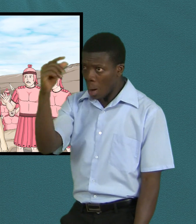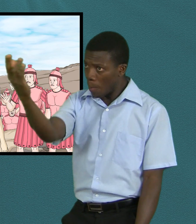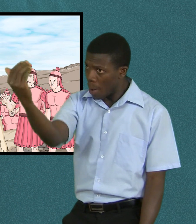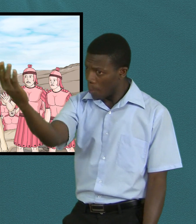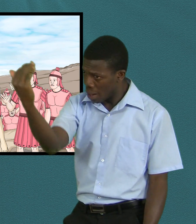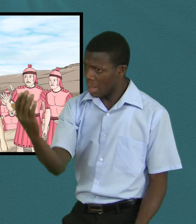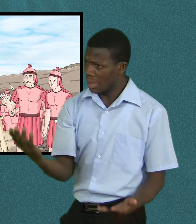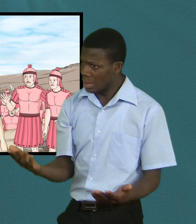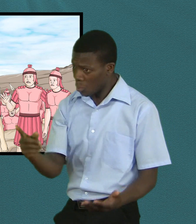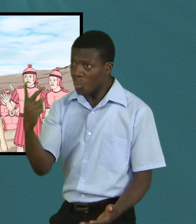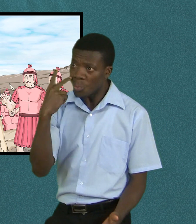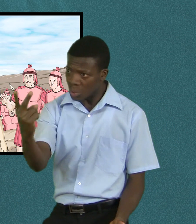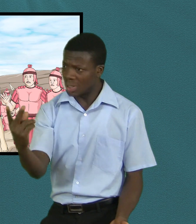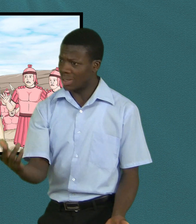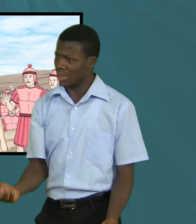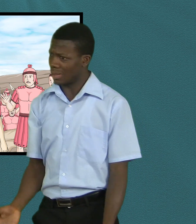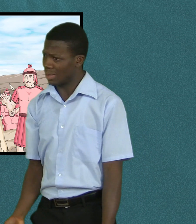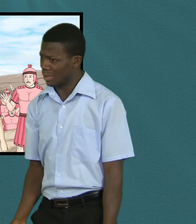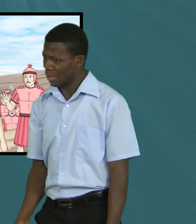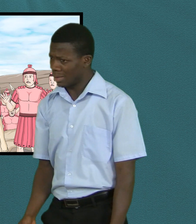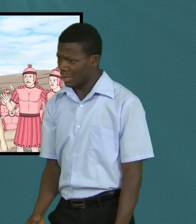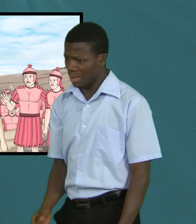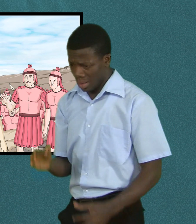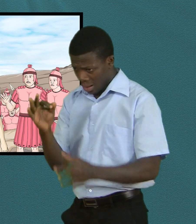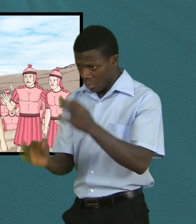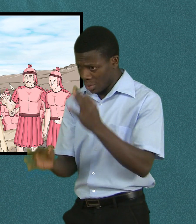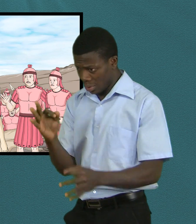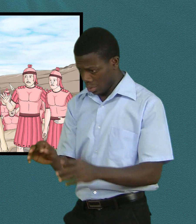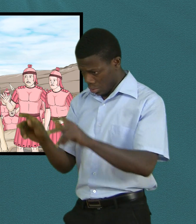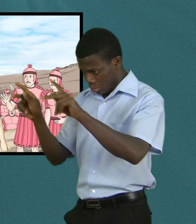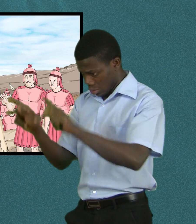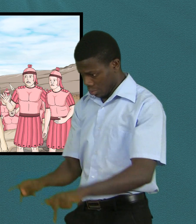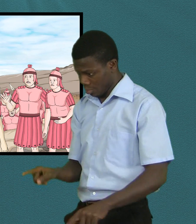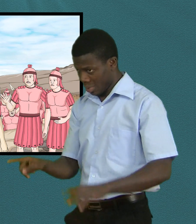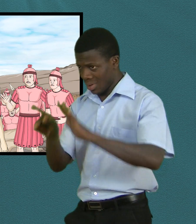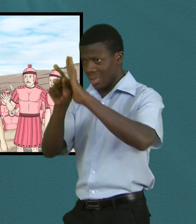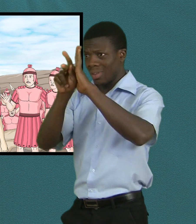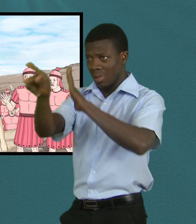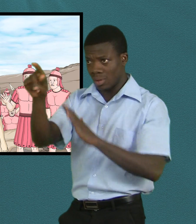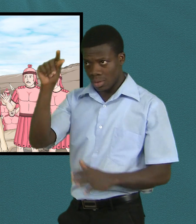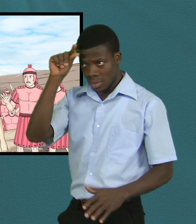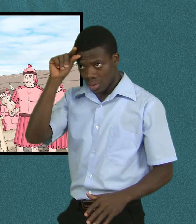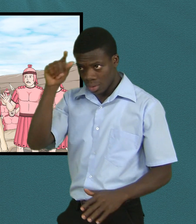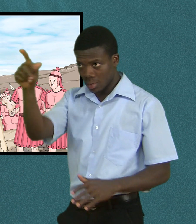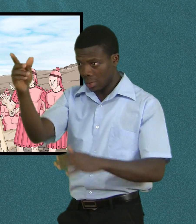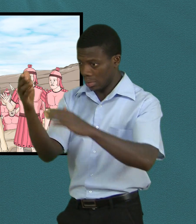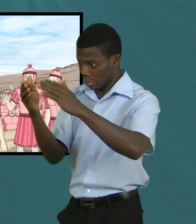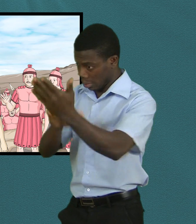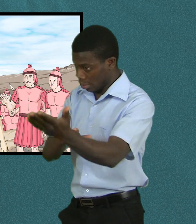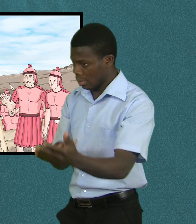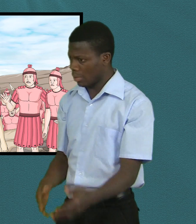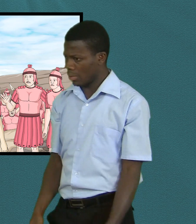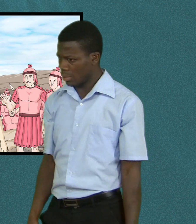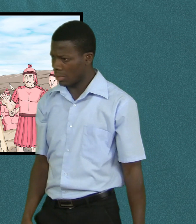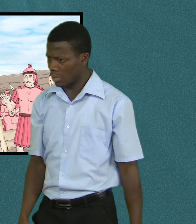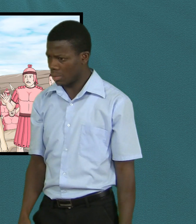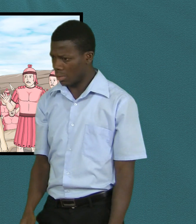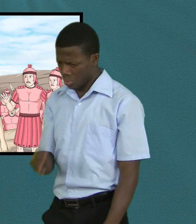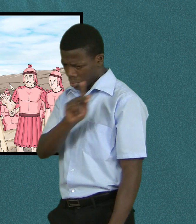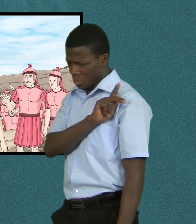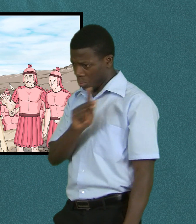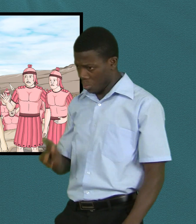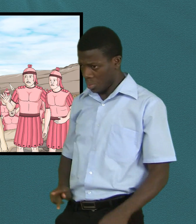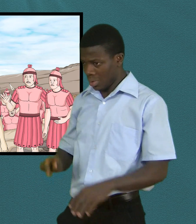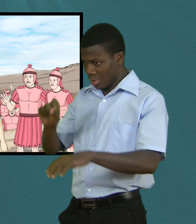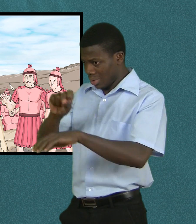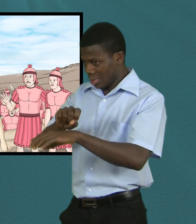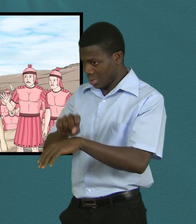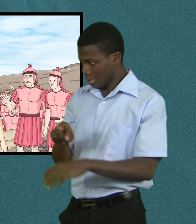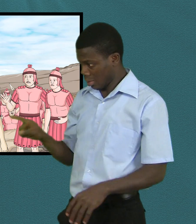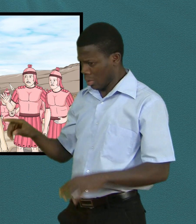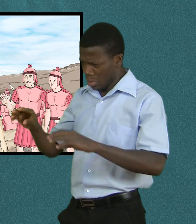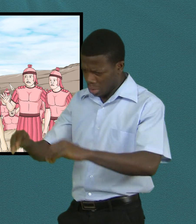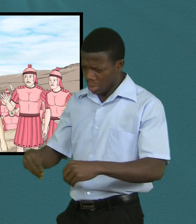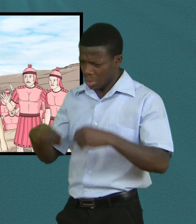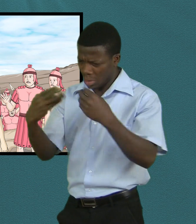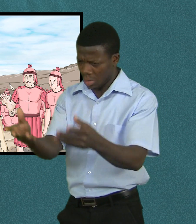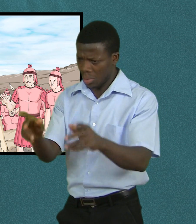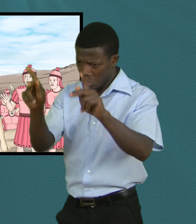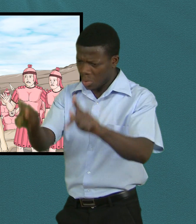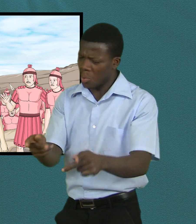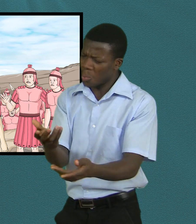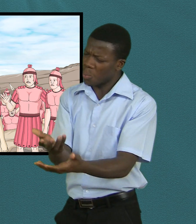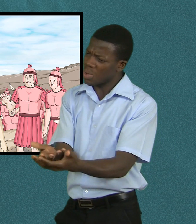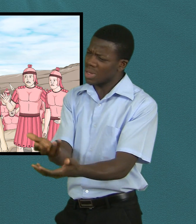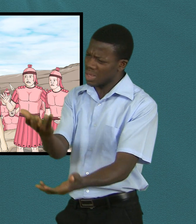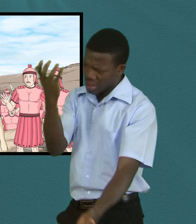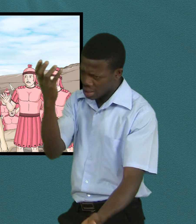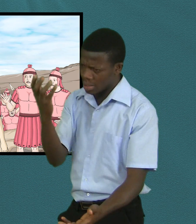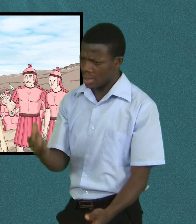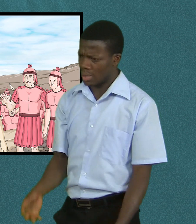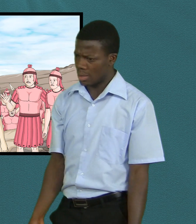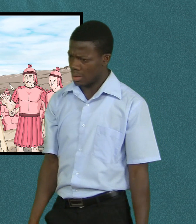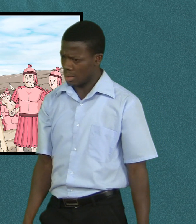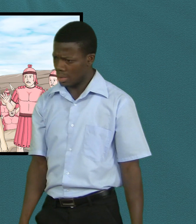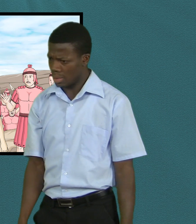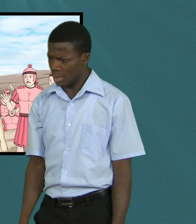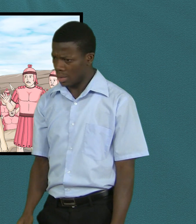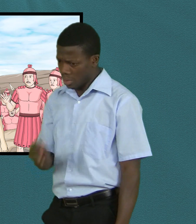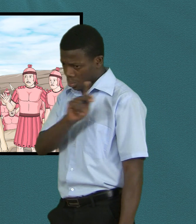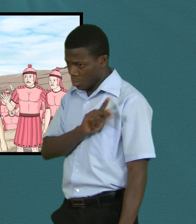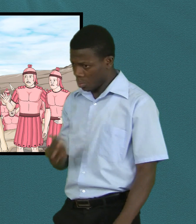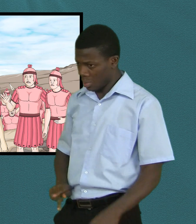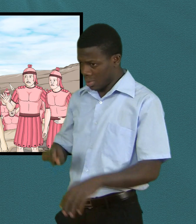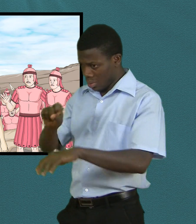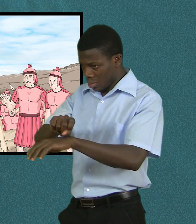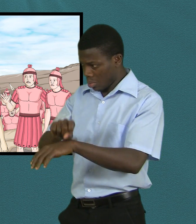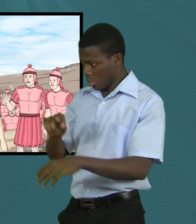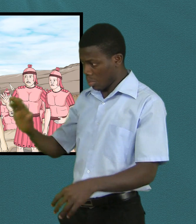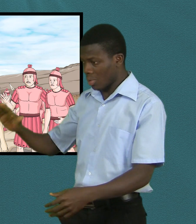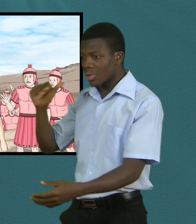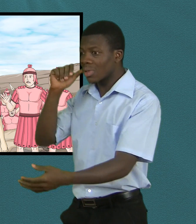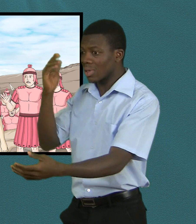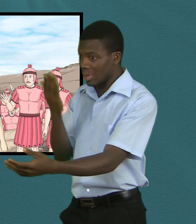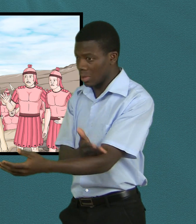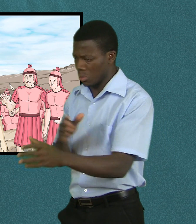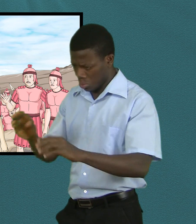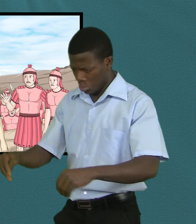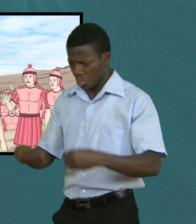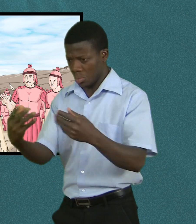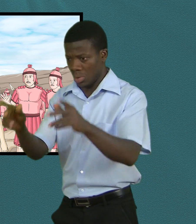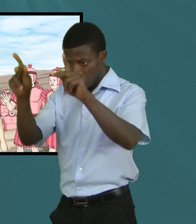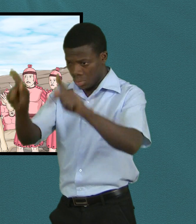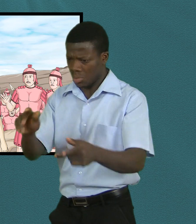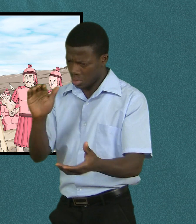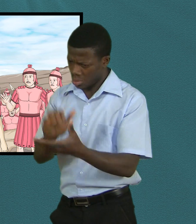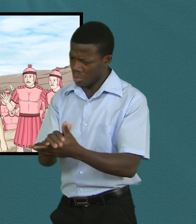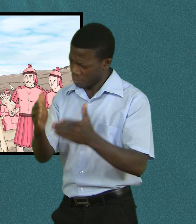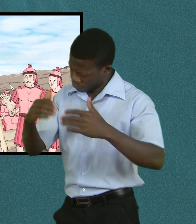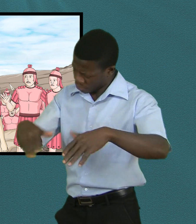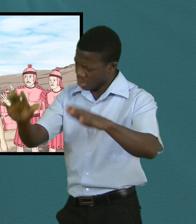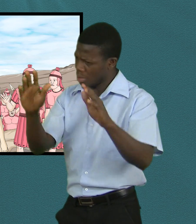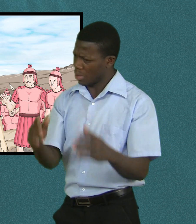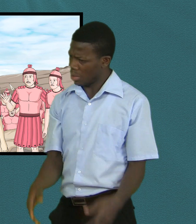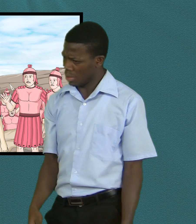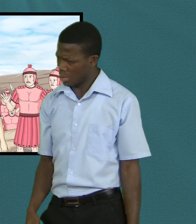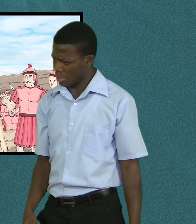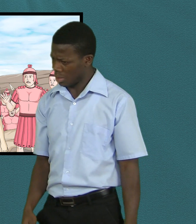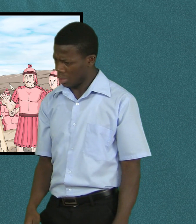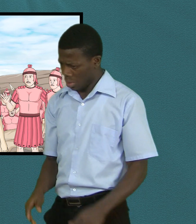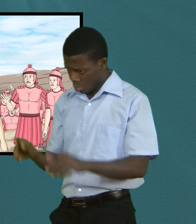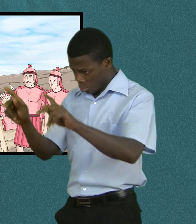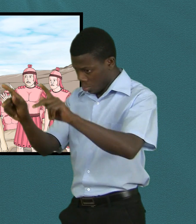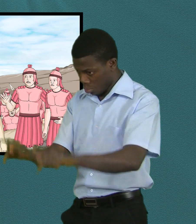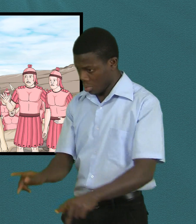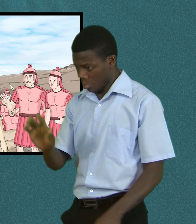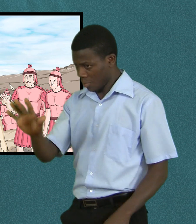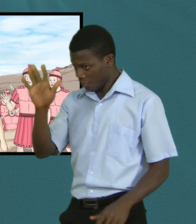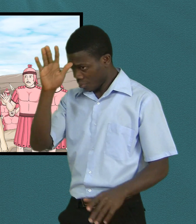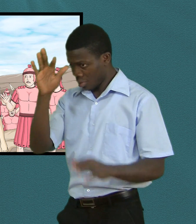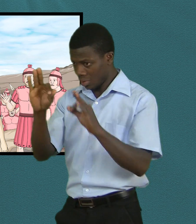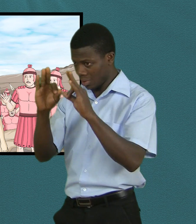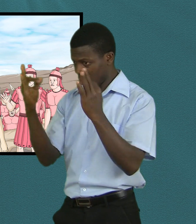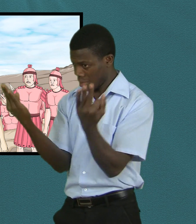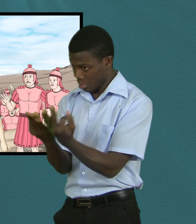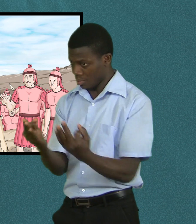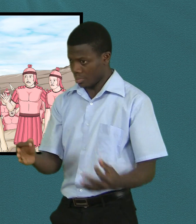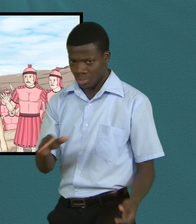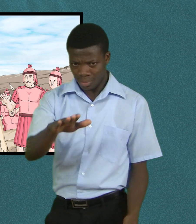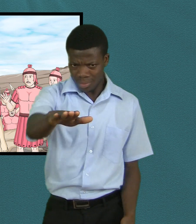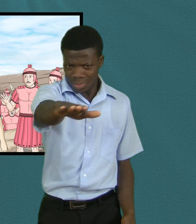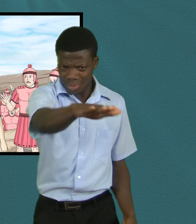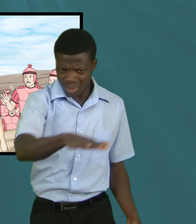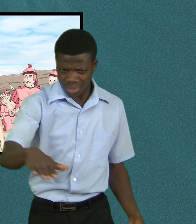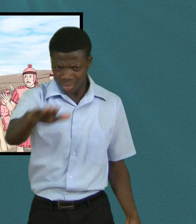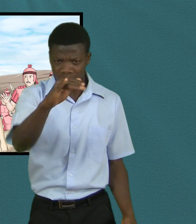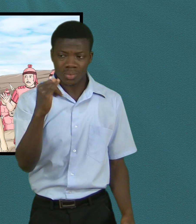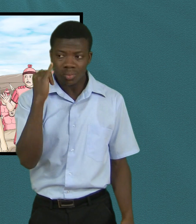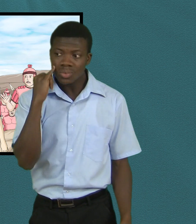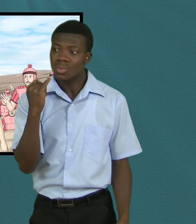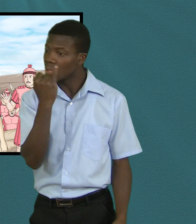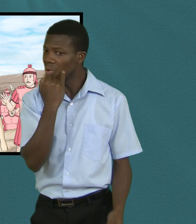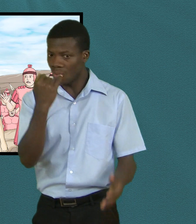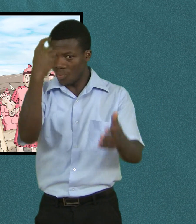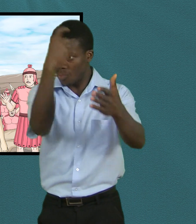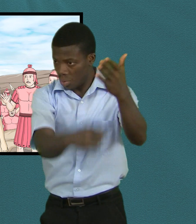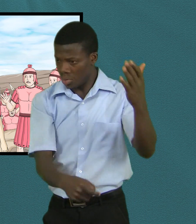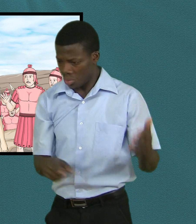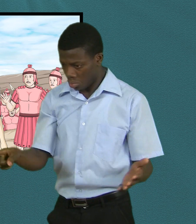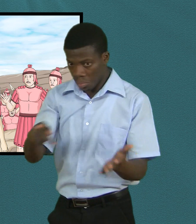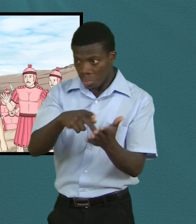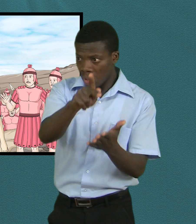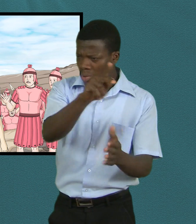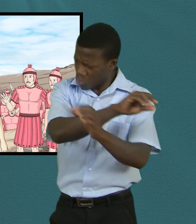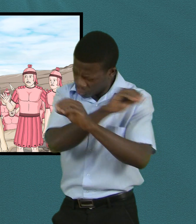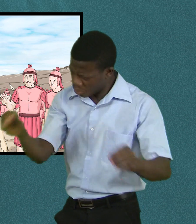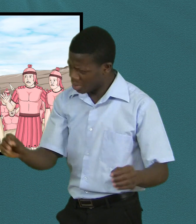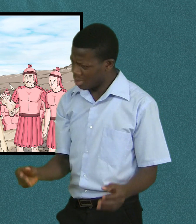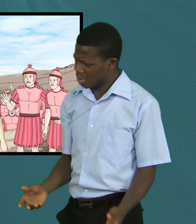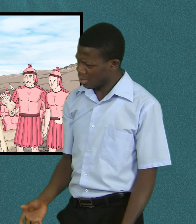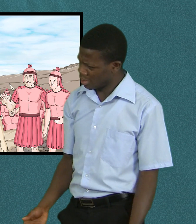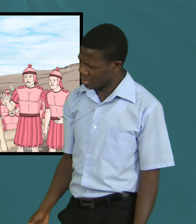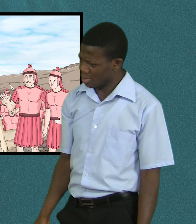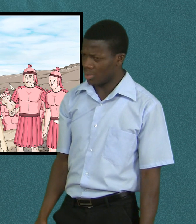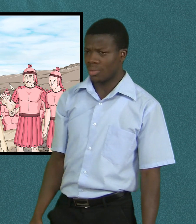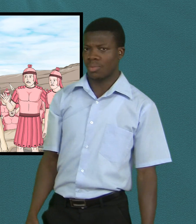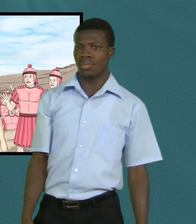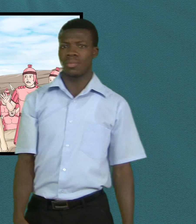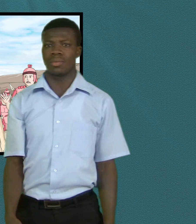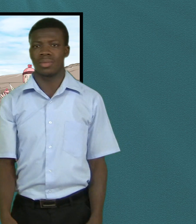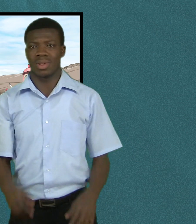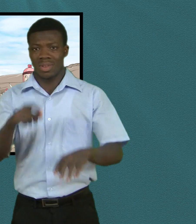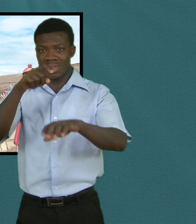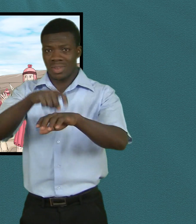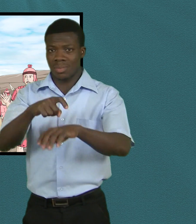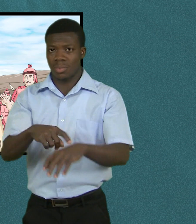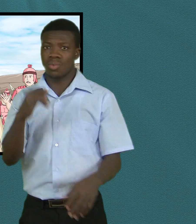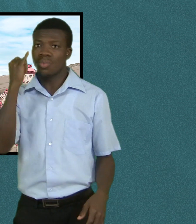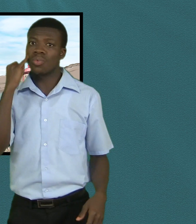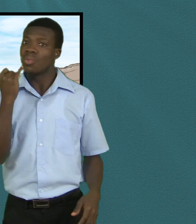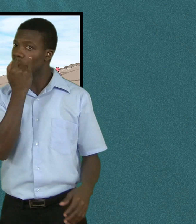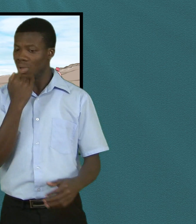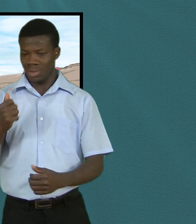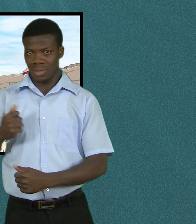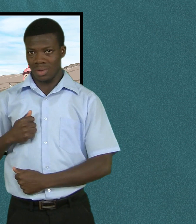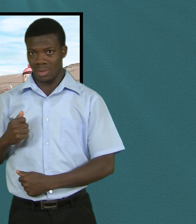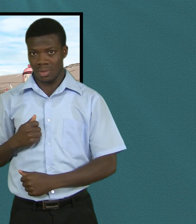Now the men of Israel had been saying, “Do you see this man who keeps coming out to defy Israel? To the man who kills him the king will give great riches.